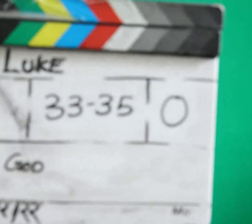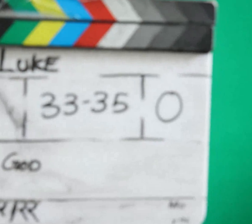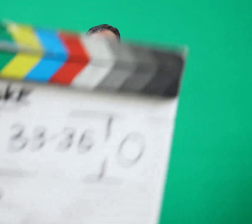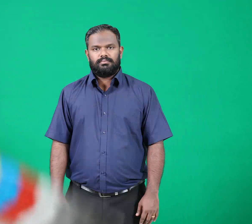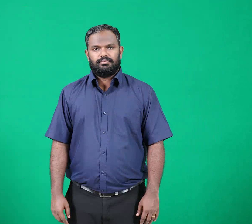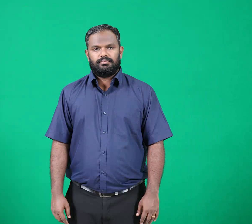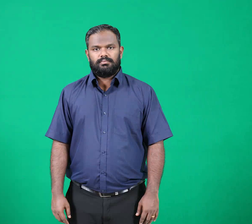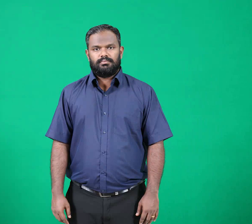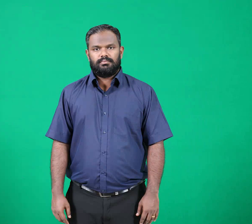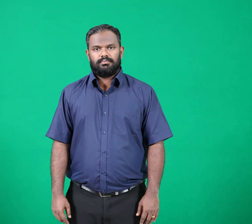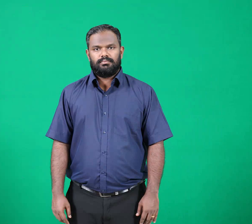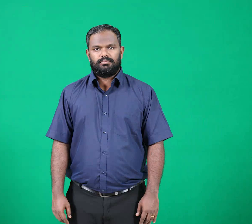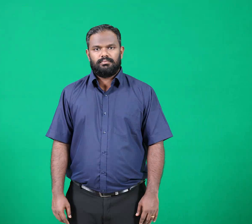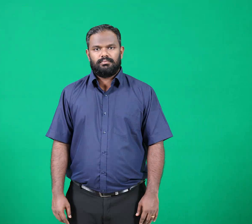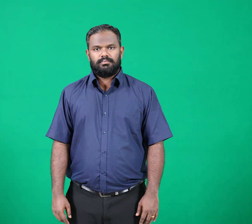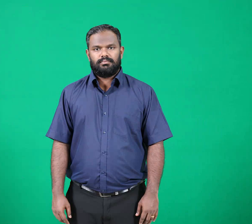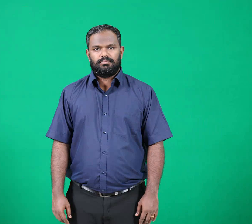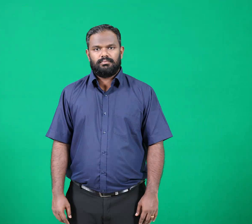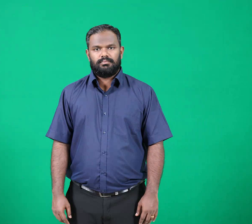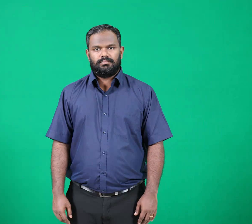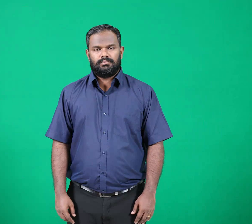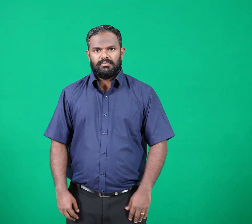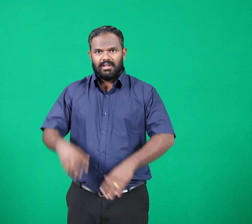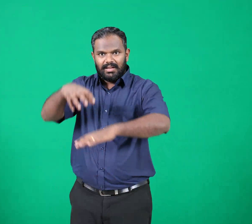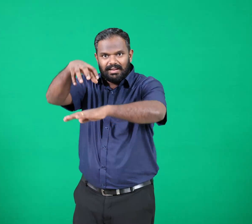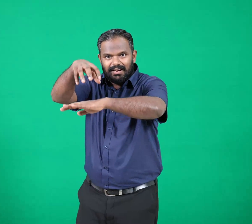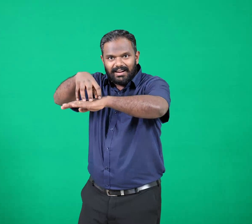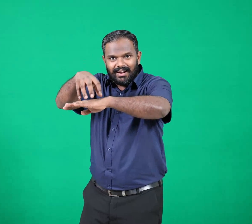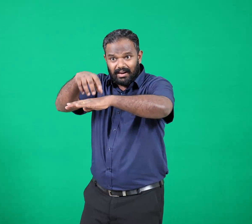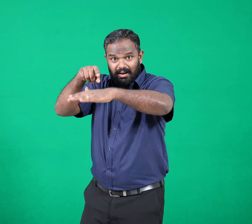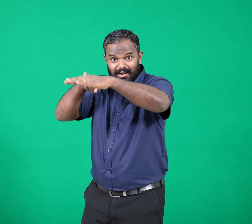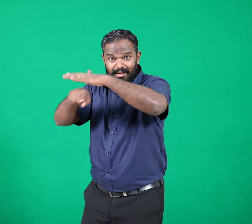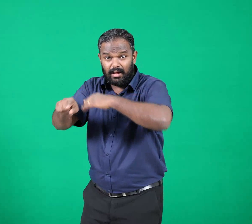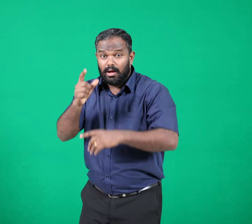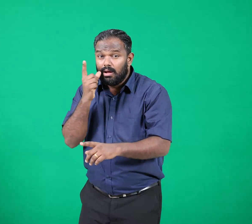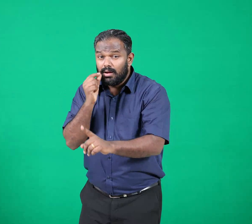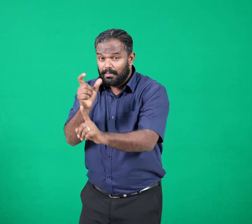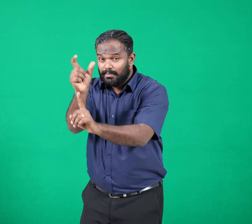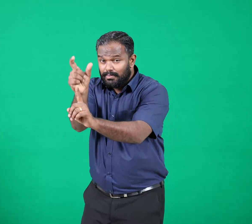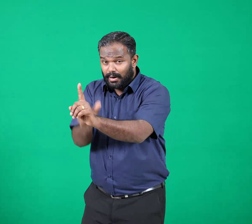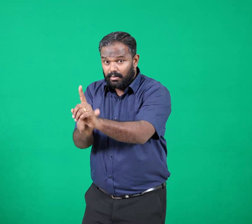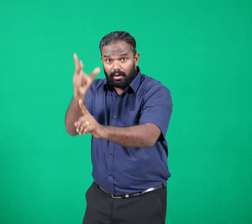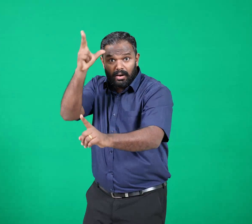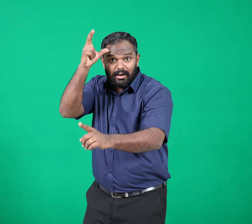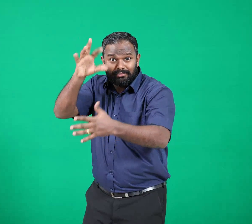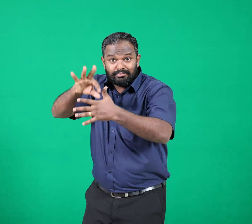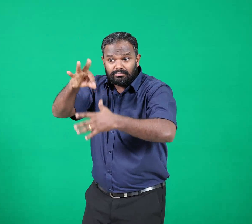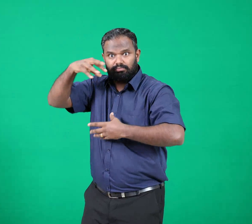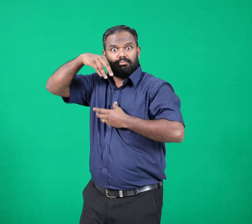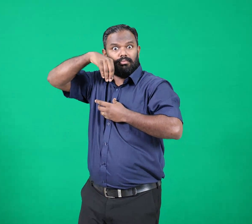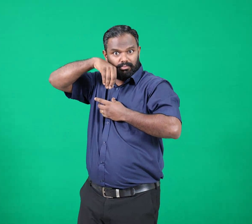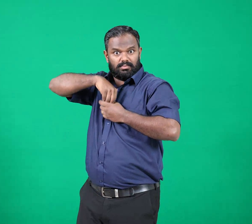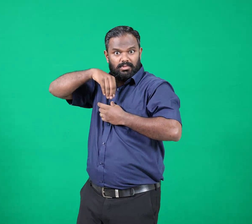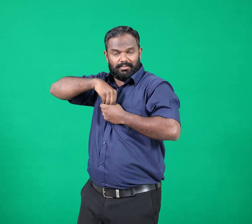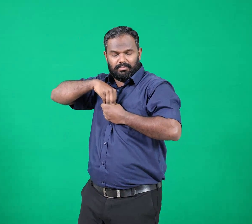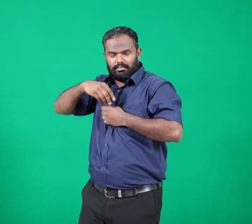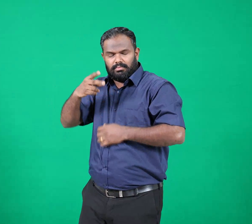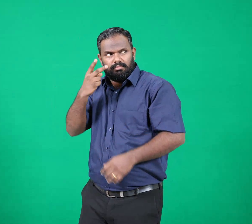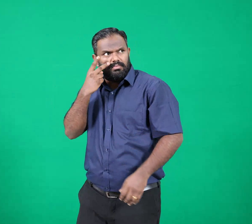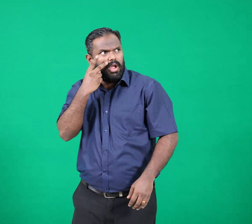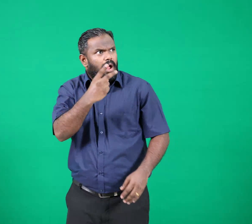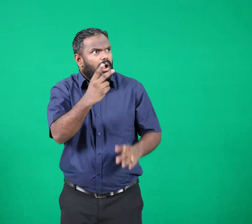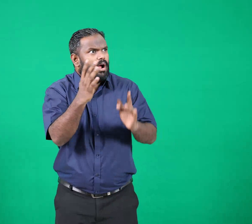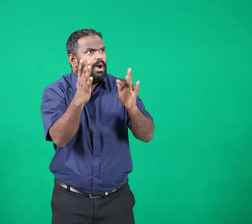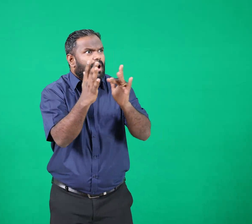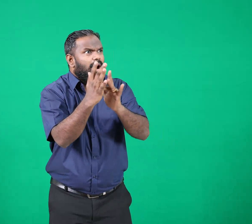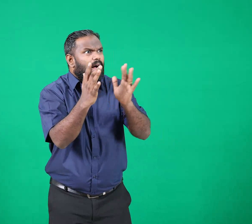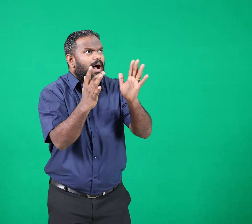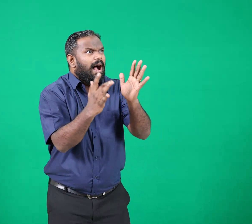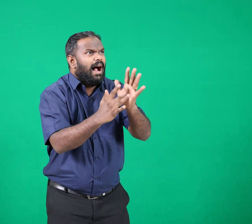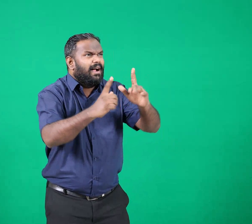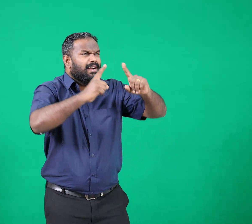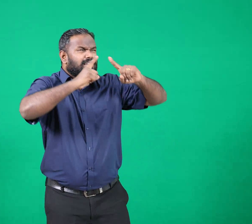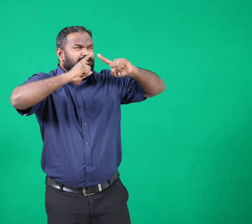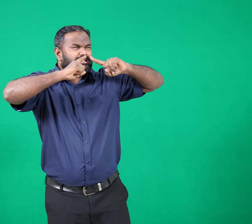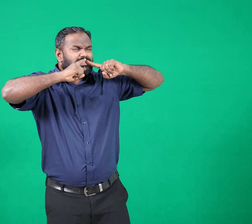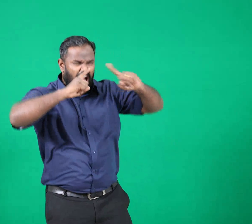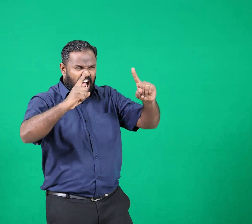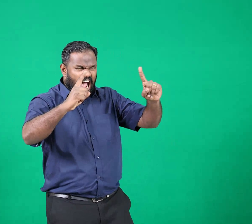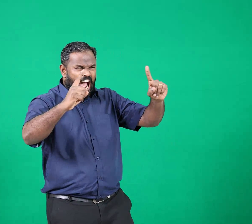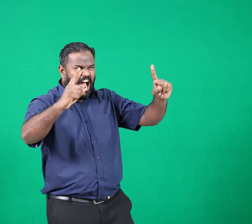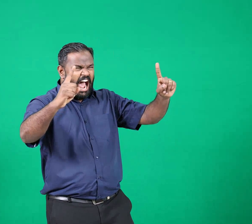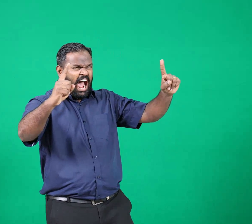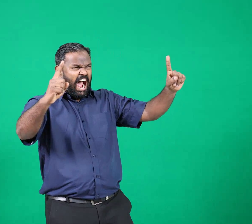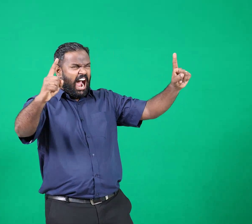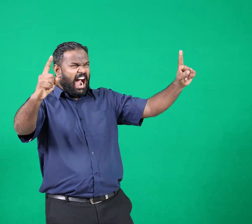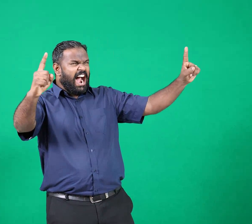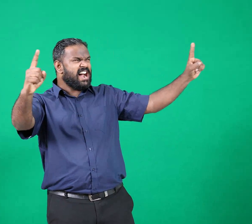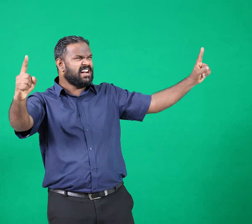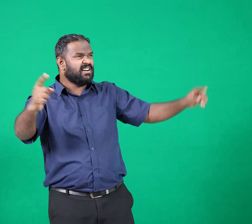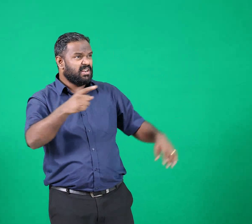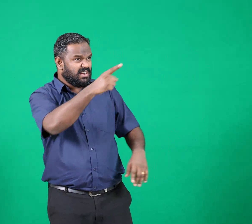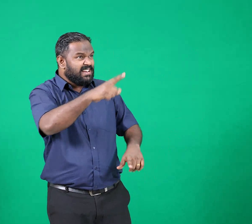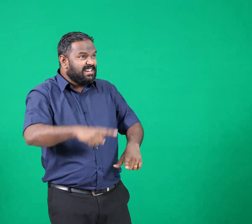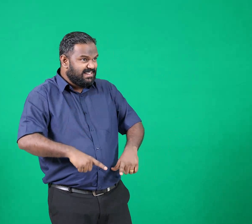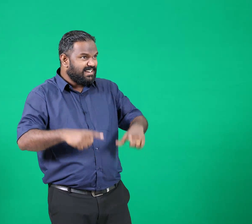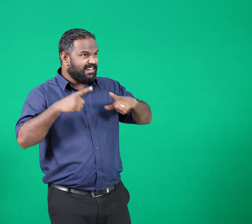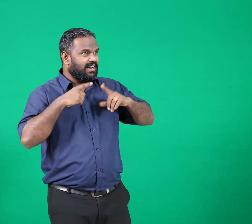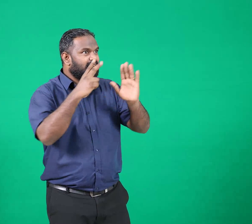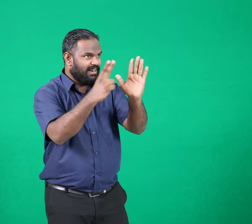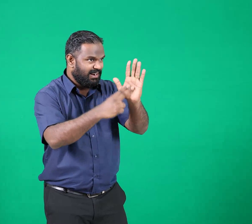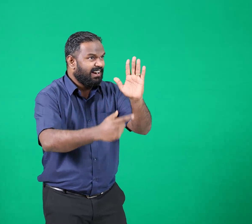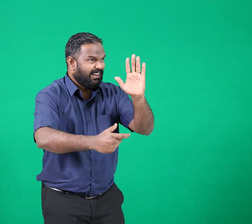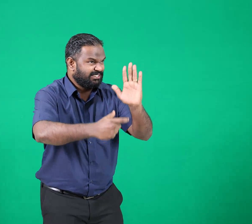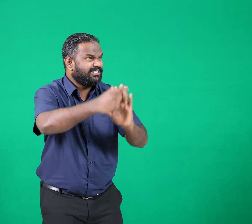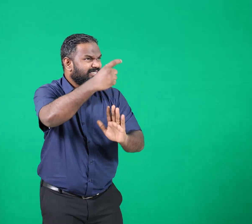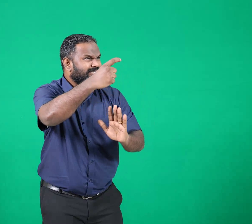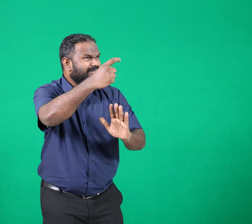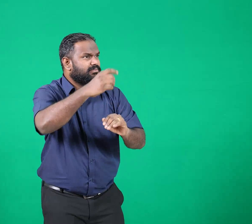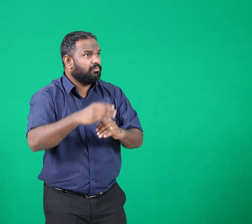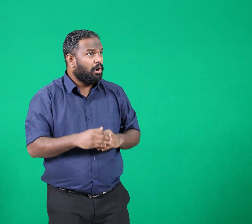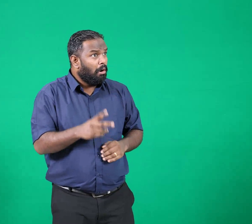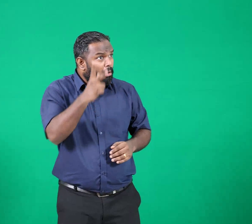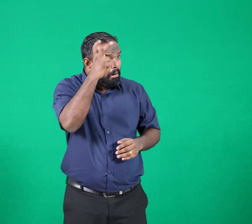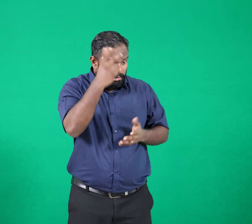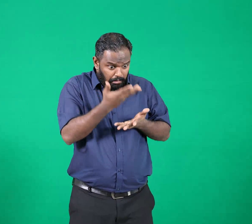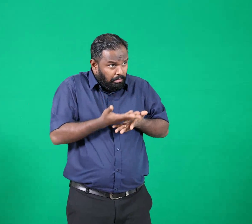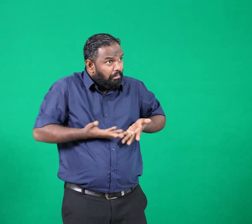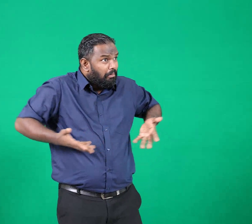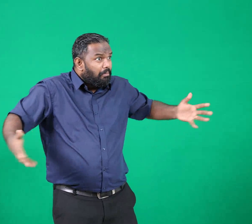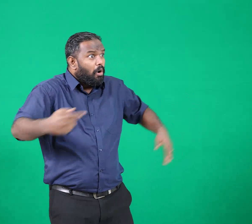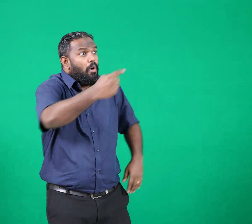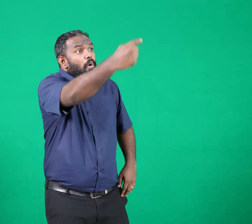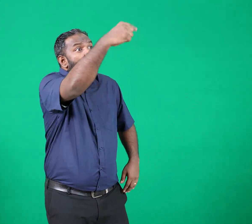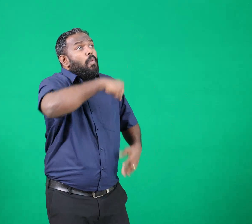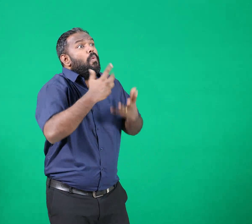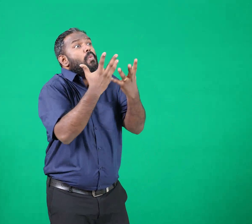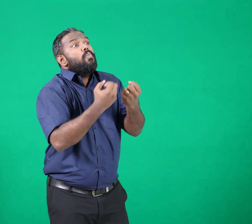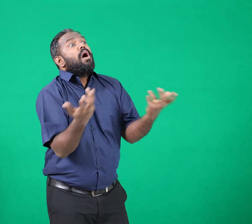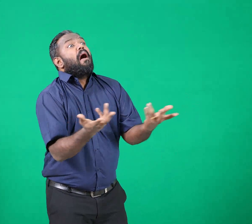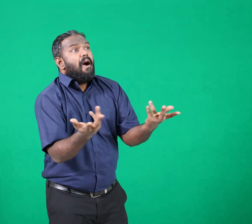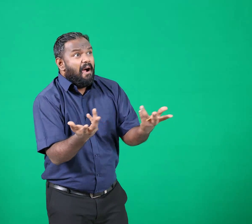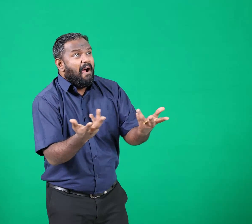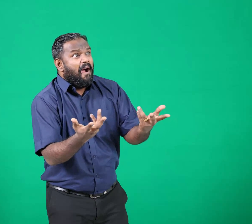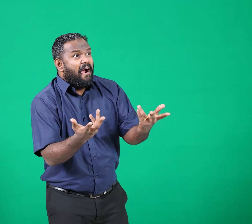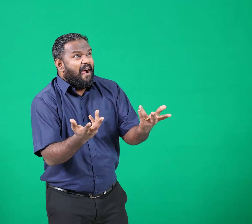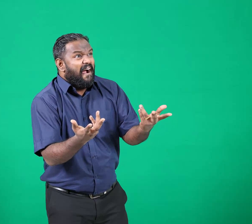In the synagogue there was a man possessed by the spirit of an unclean demon. He cried out in a loud voice, "Ha!